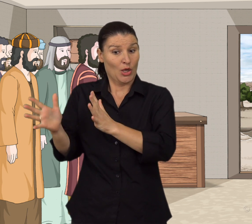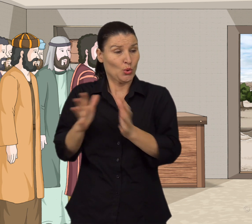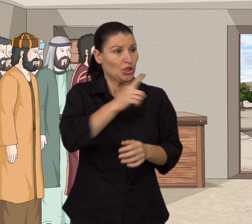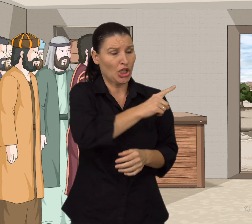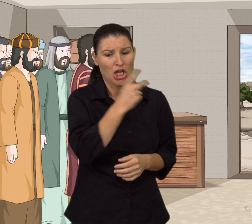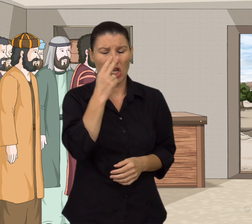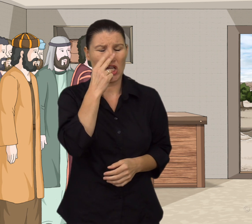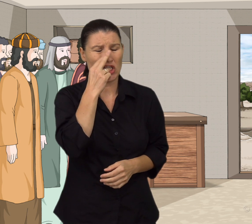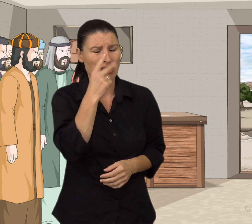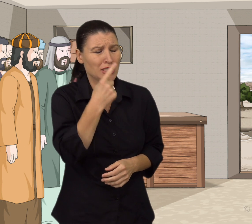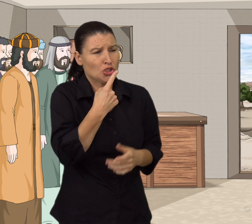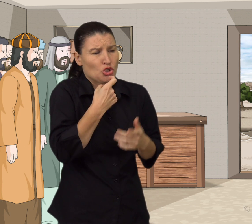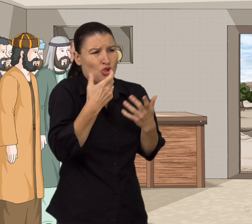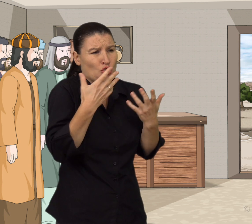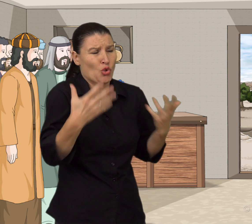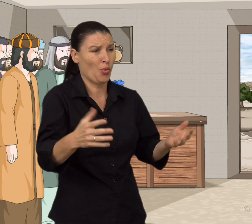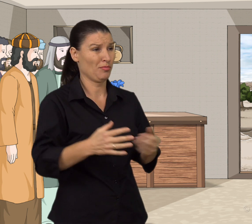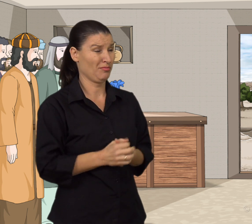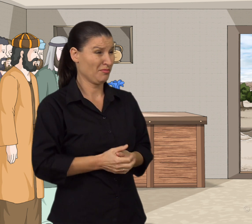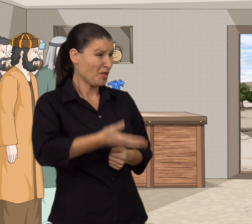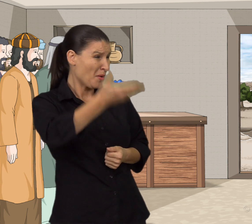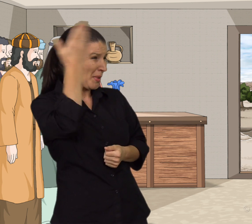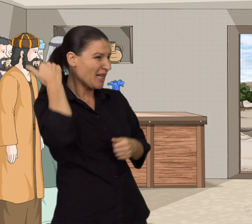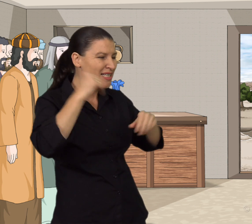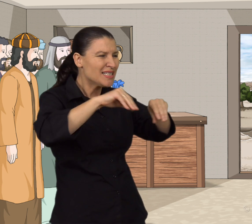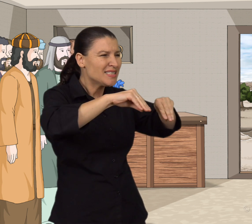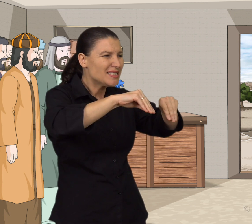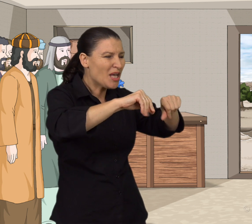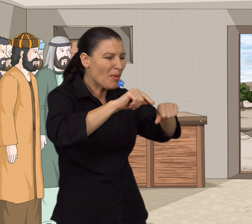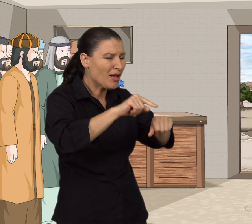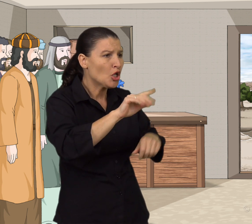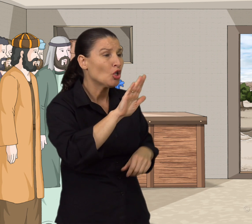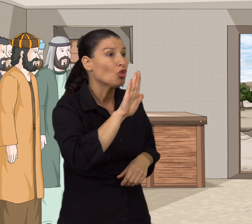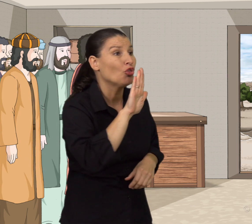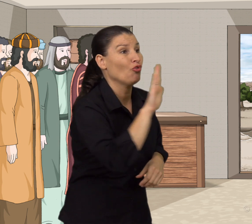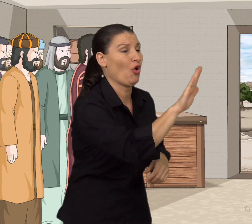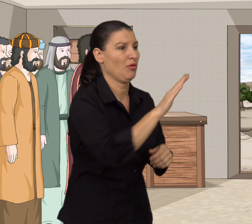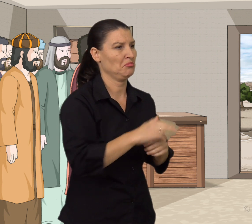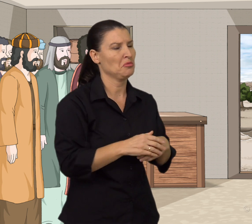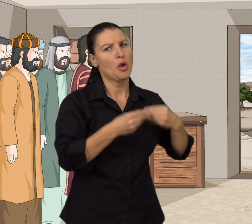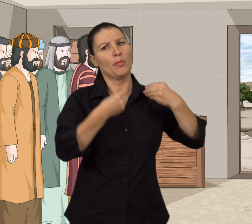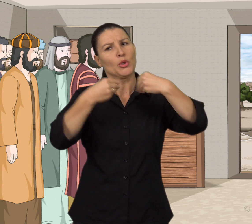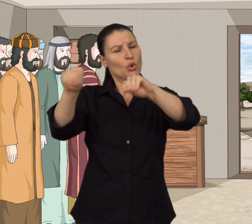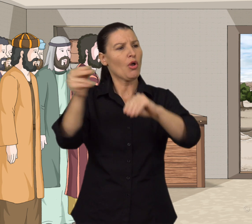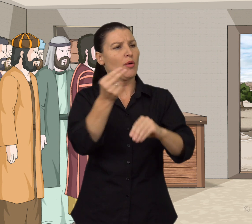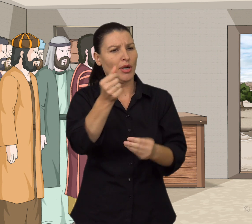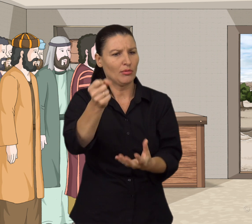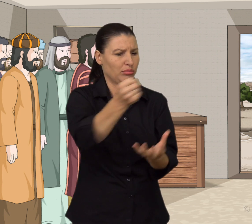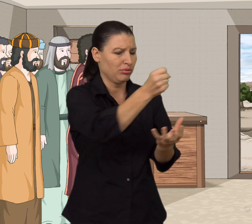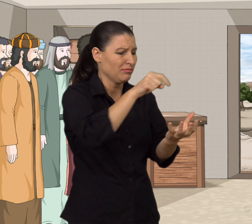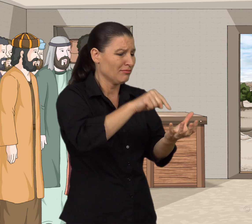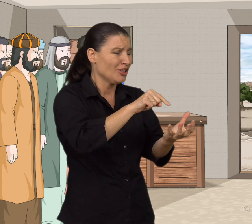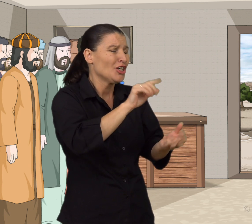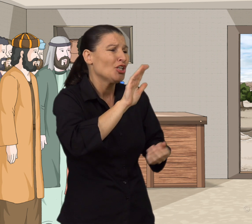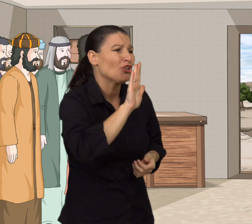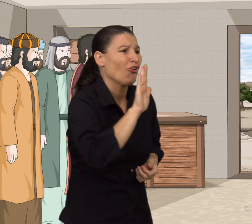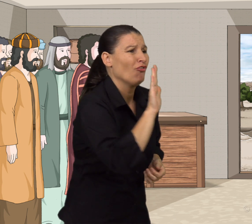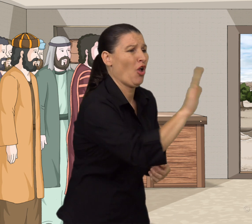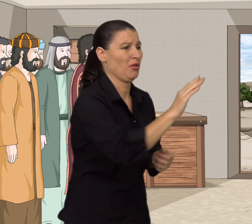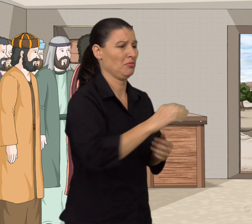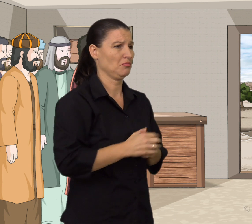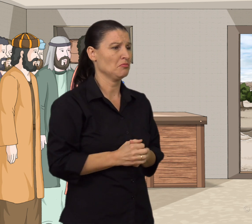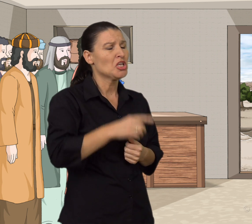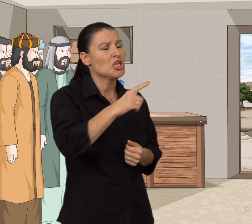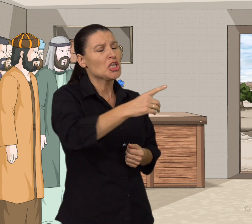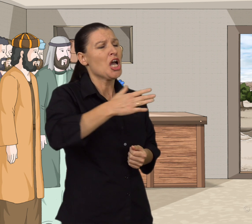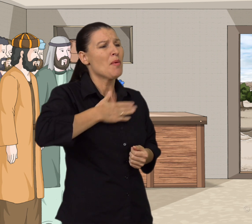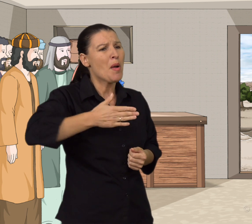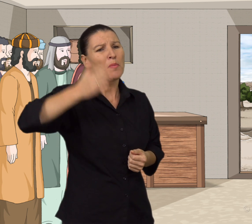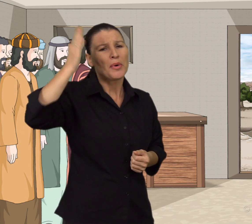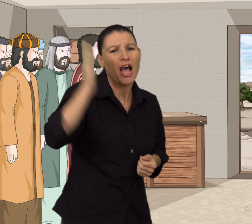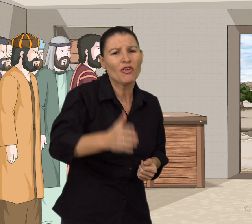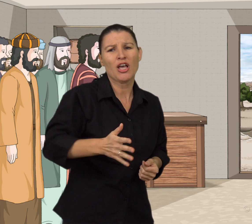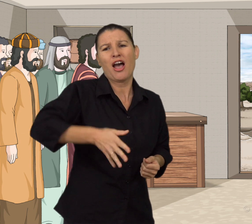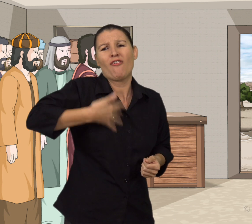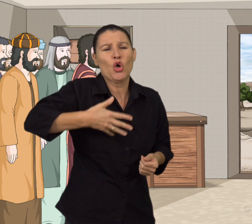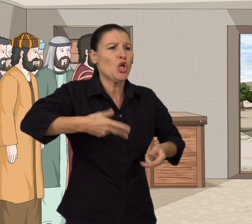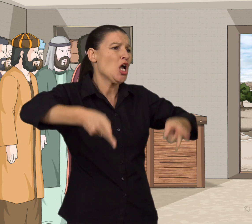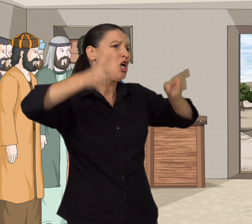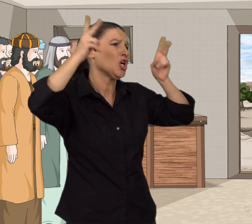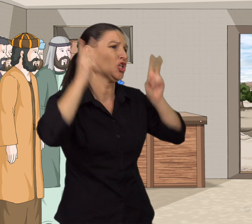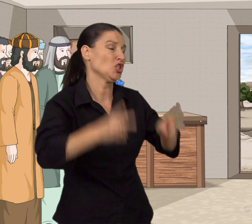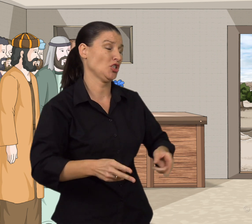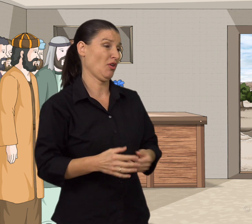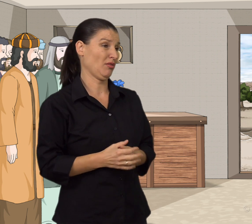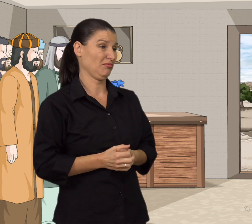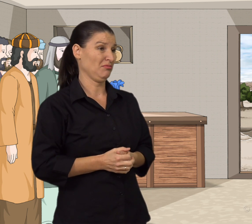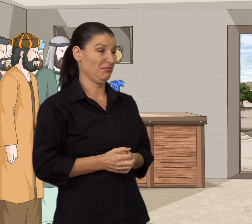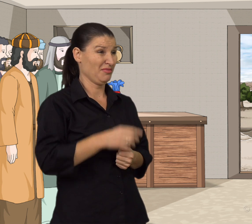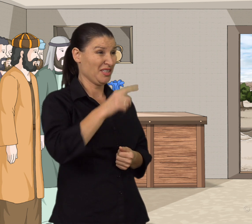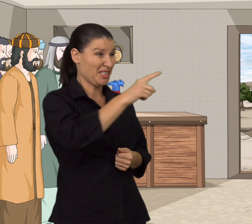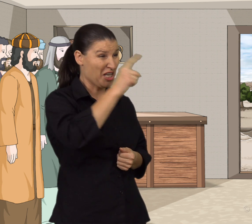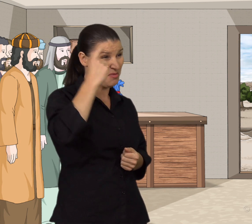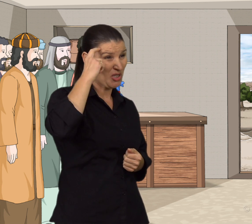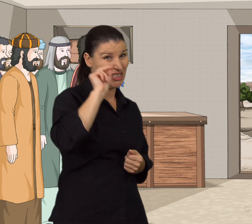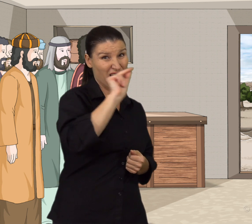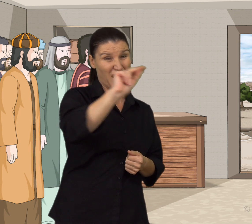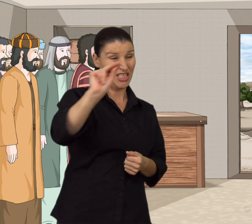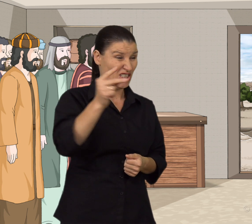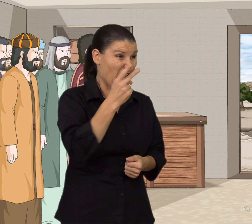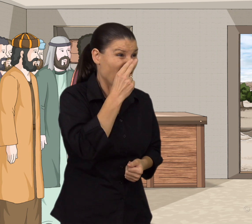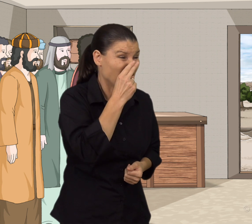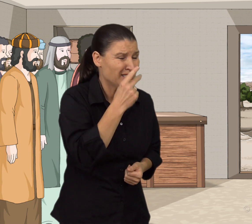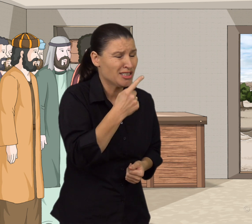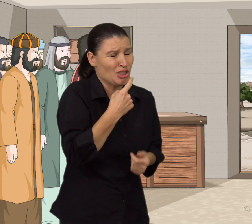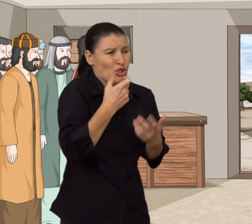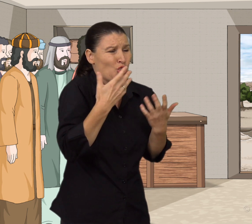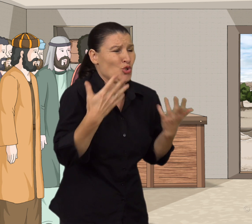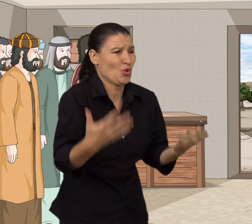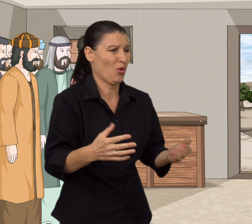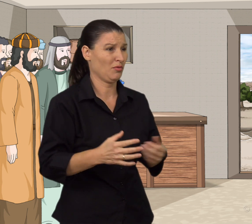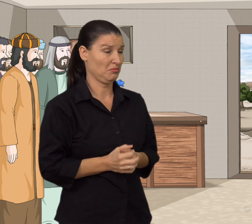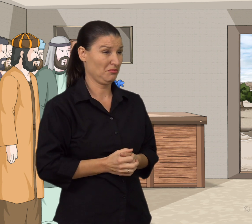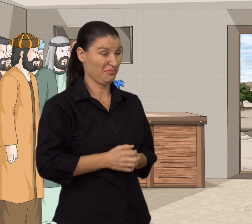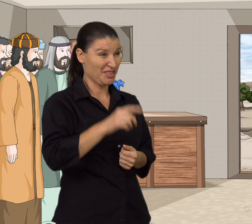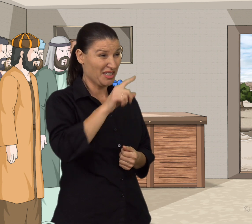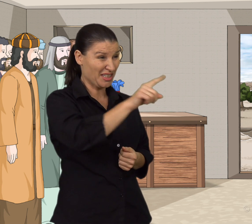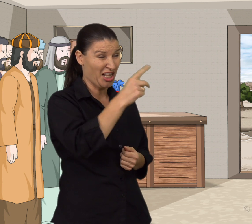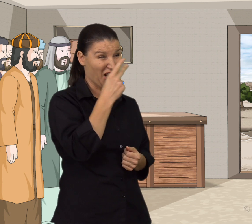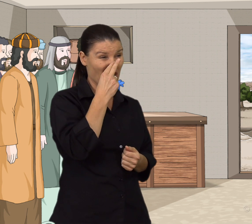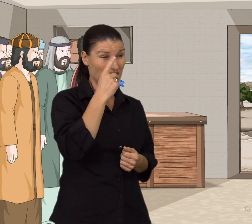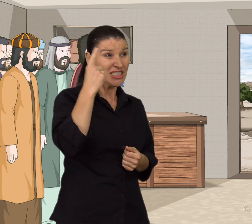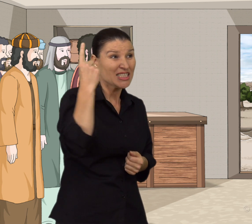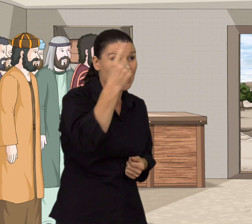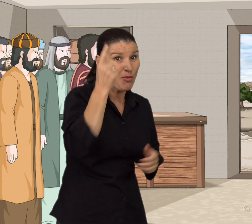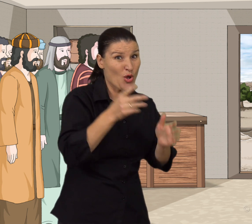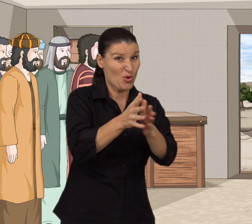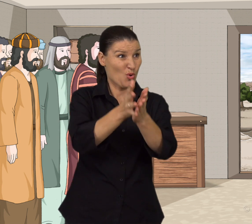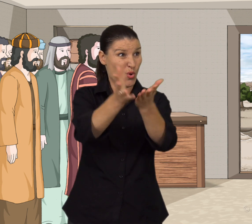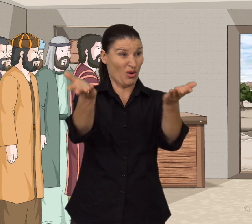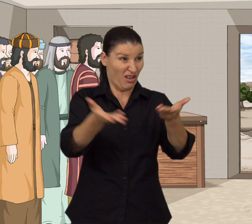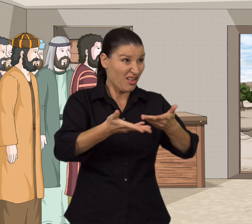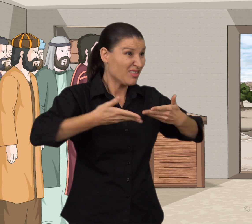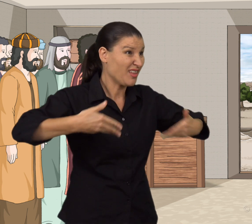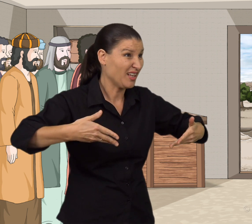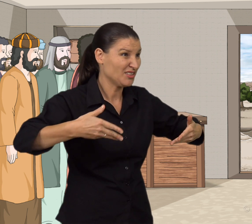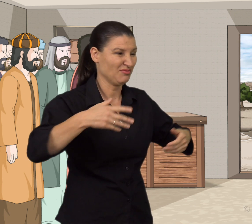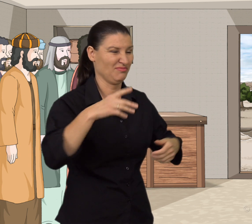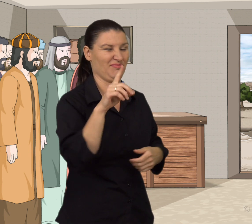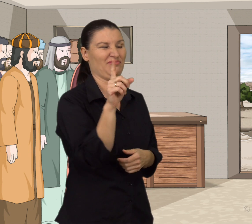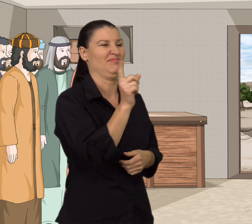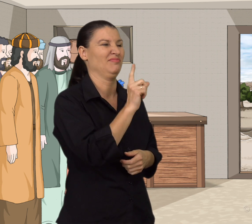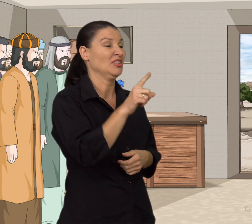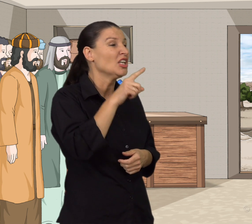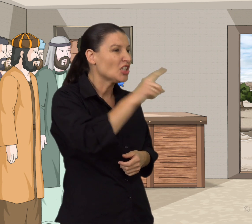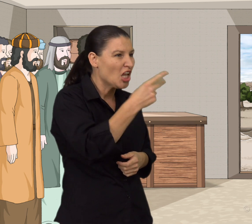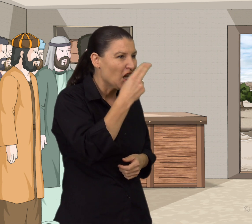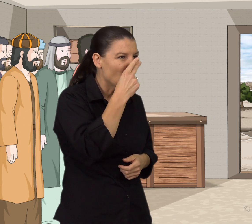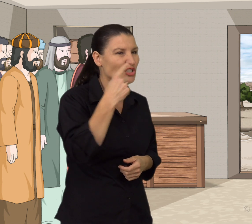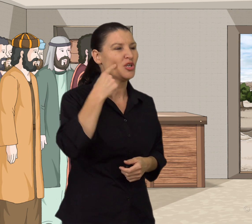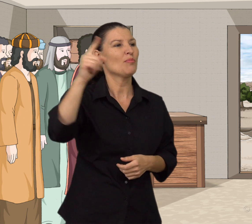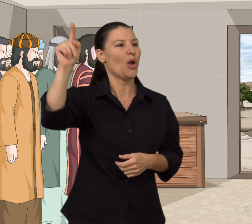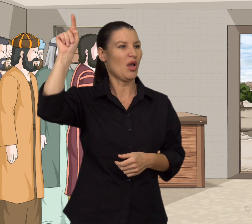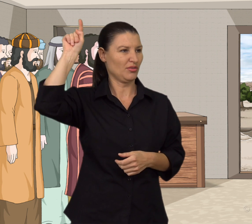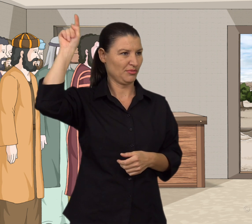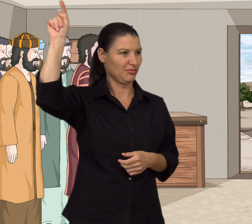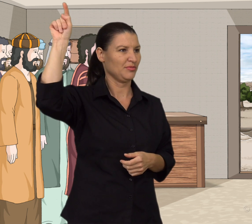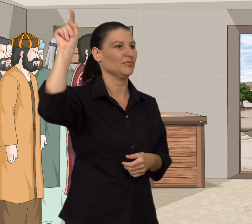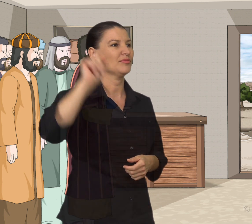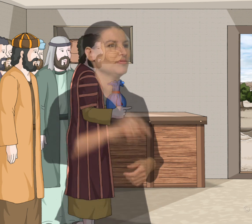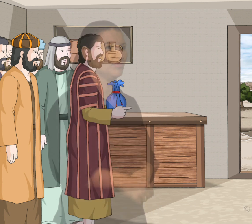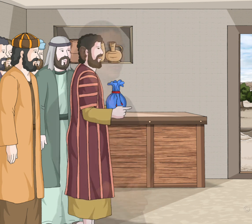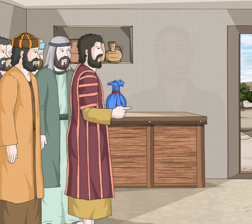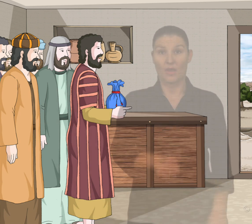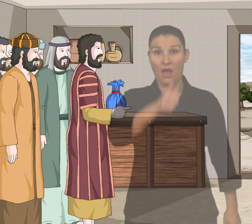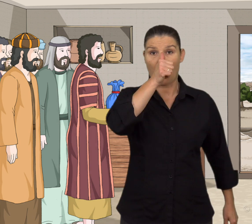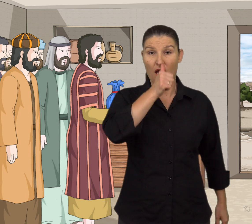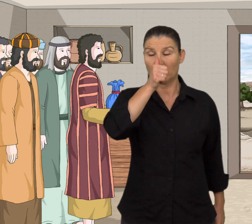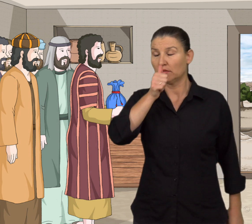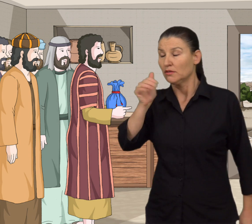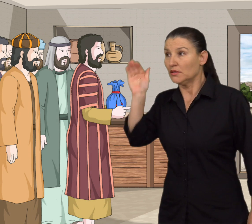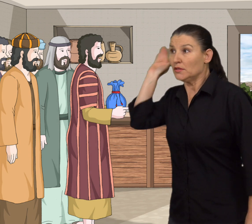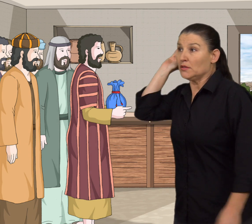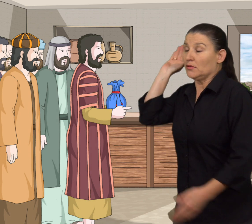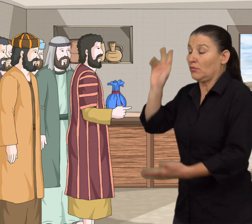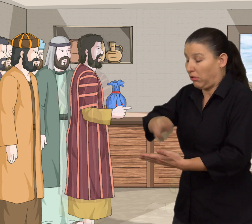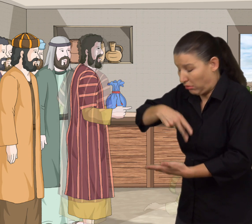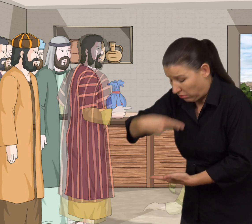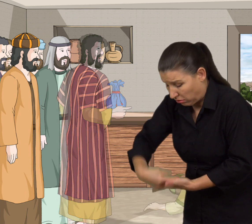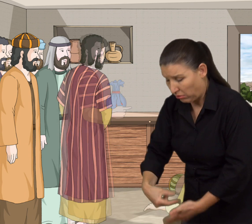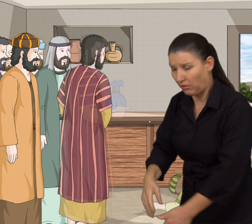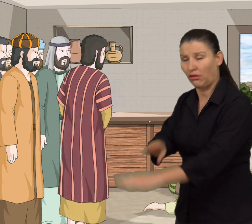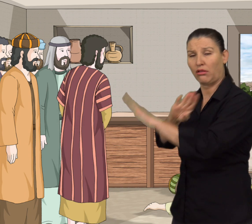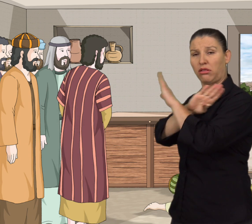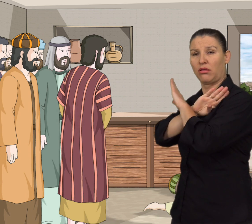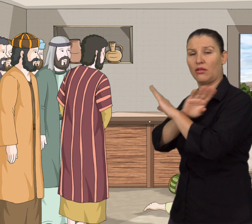Did it not belong to you before it was sold? And after it was sold, was it not at your disposal? How could you conceive such a deed in your heart?